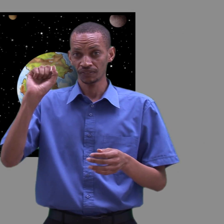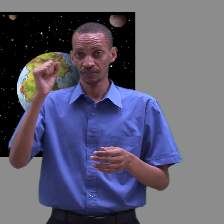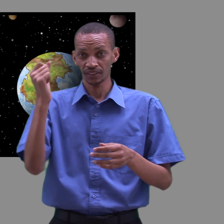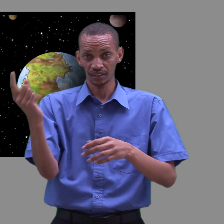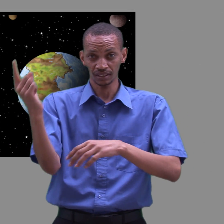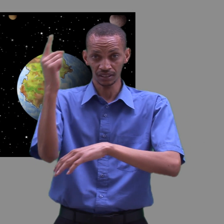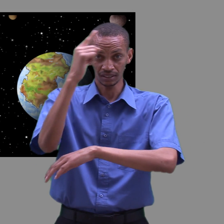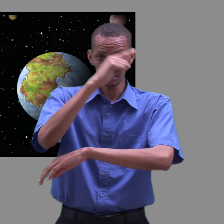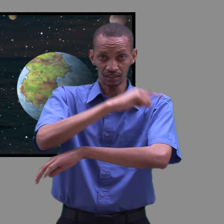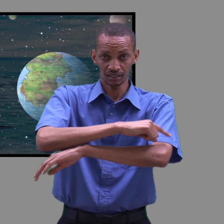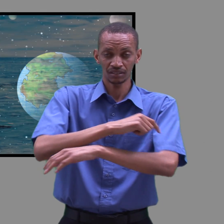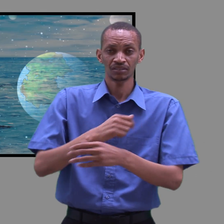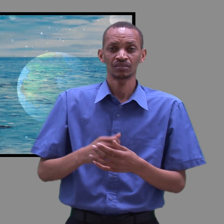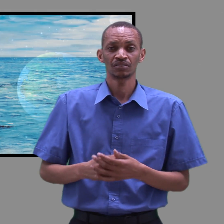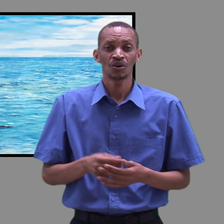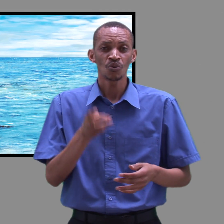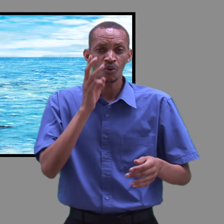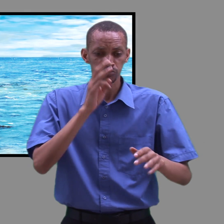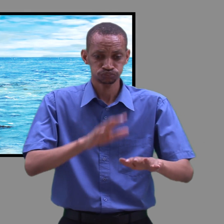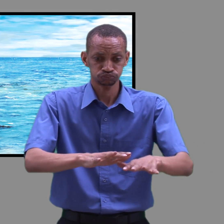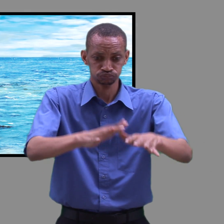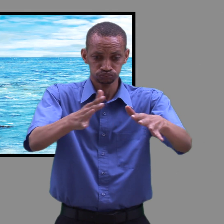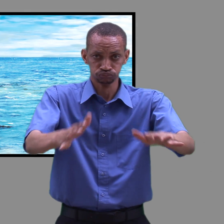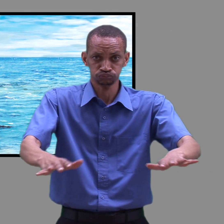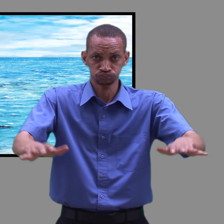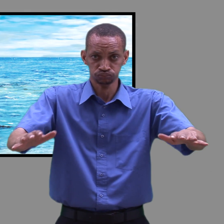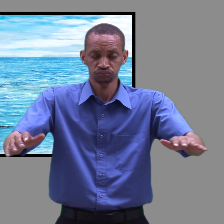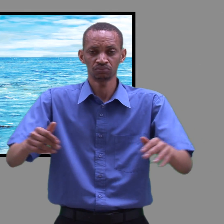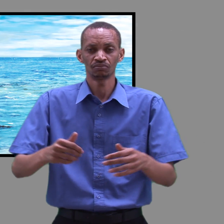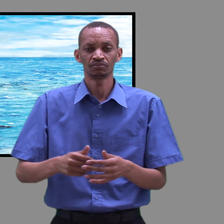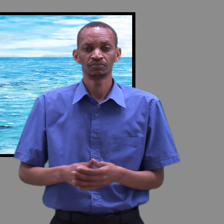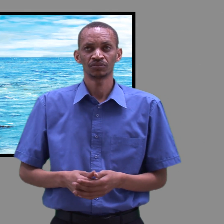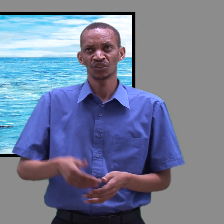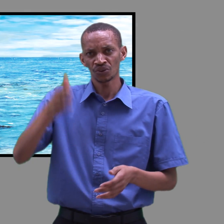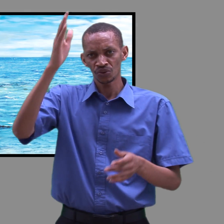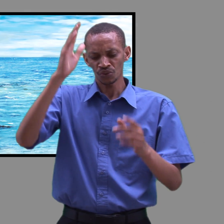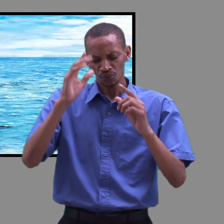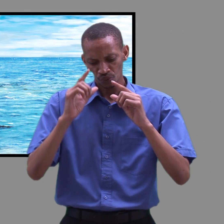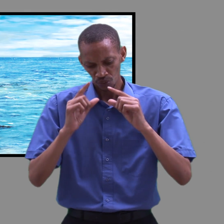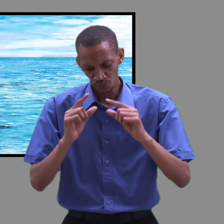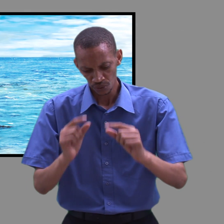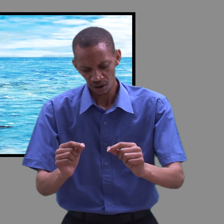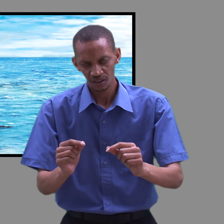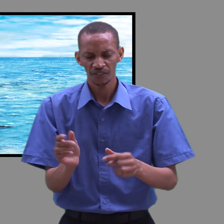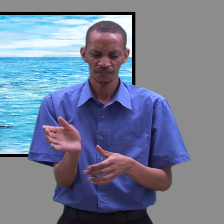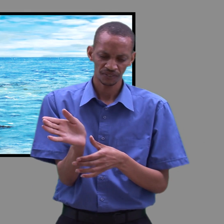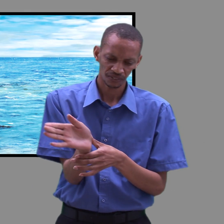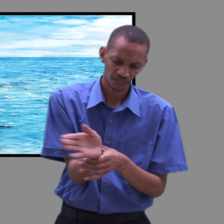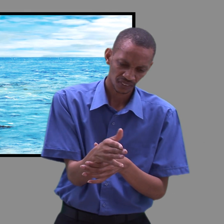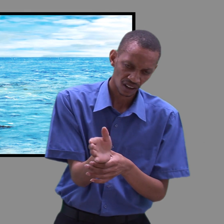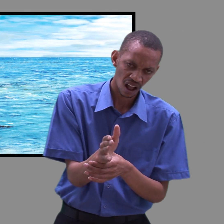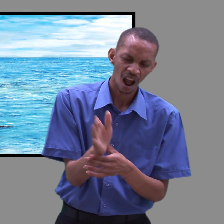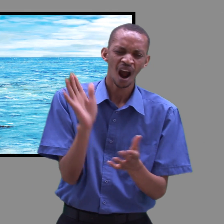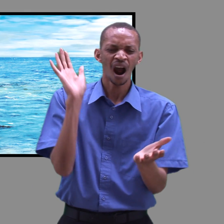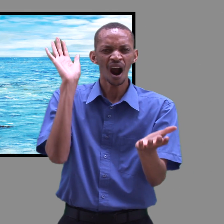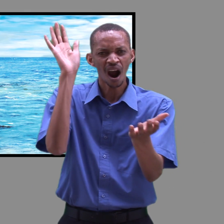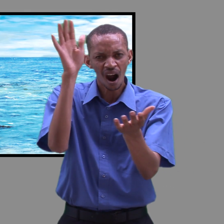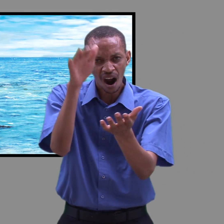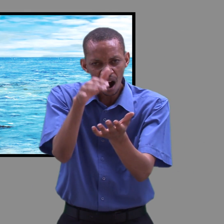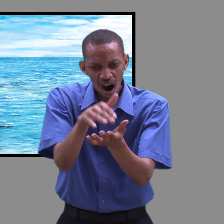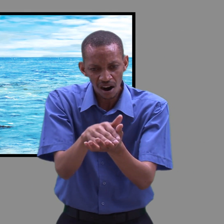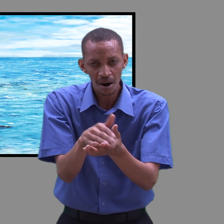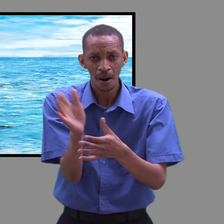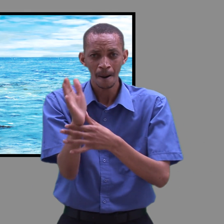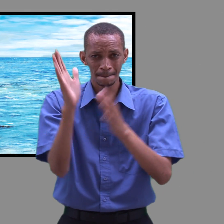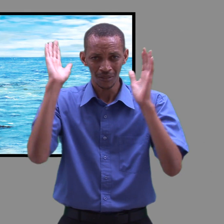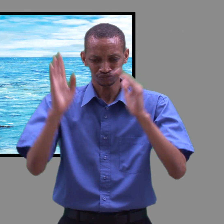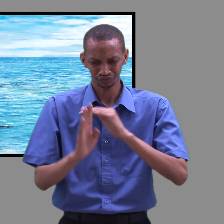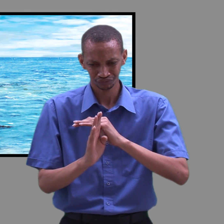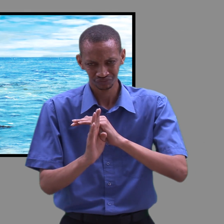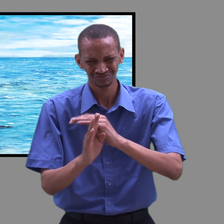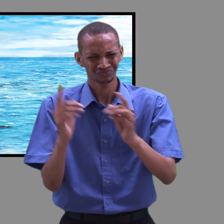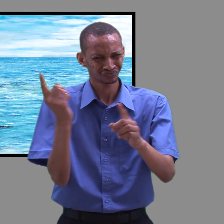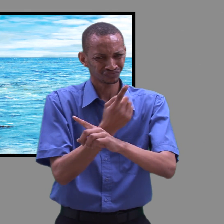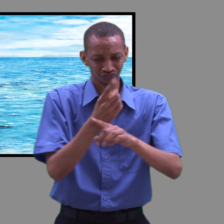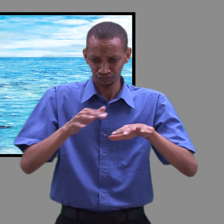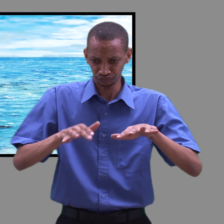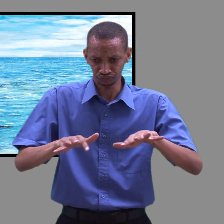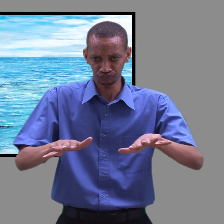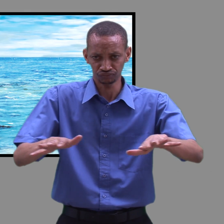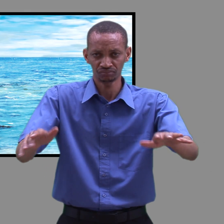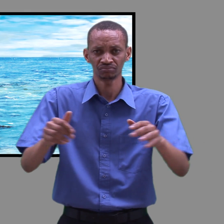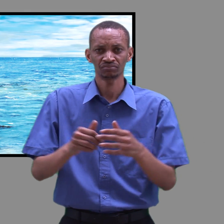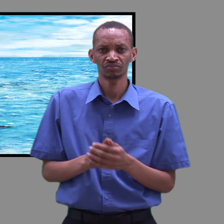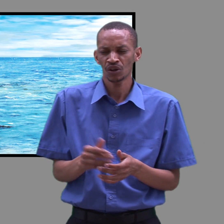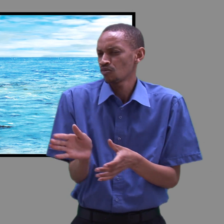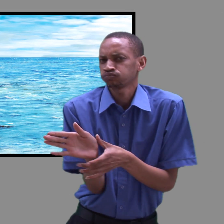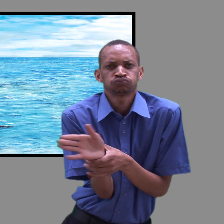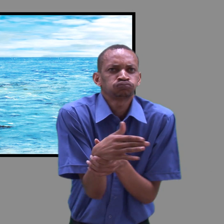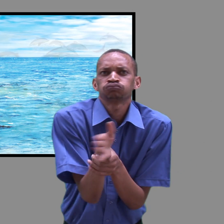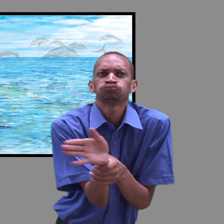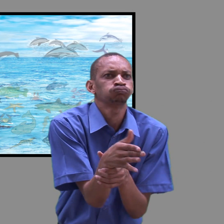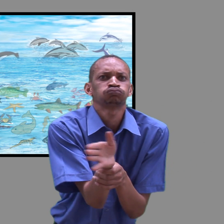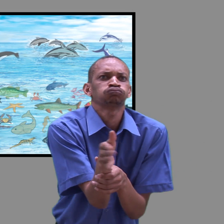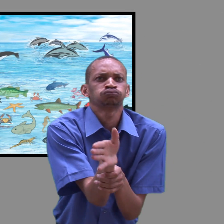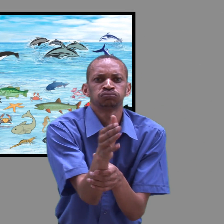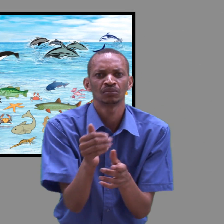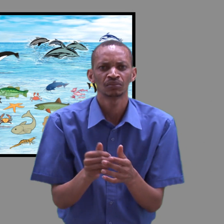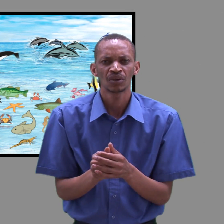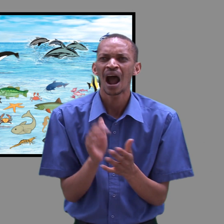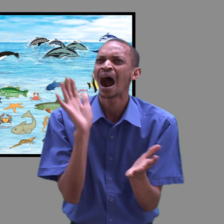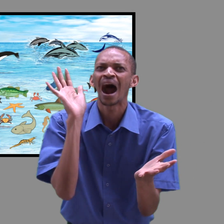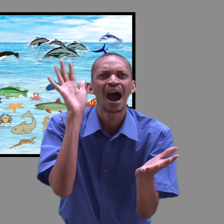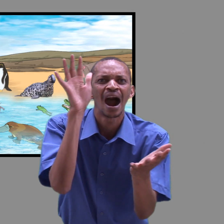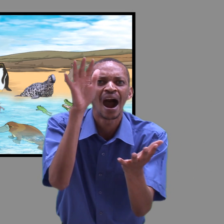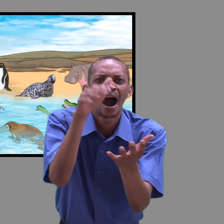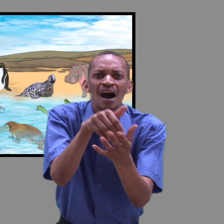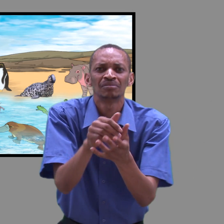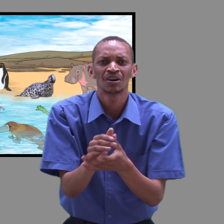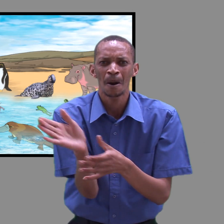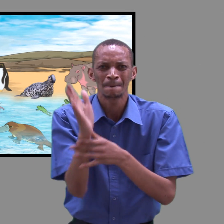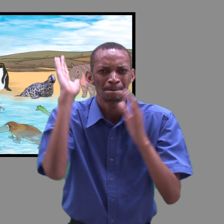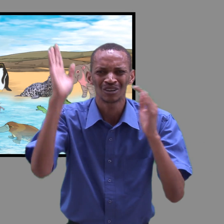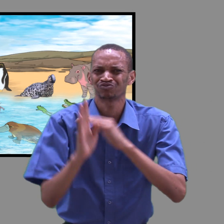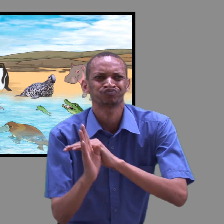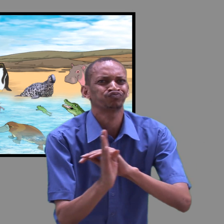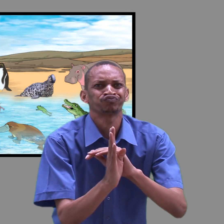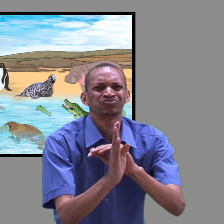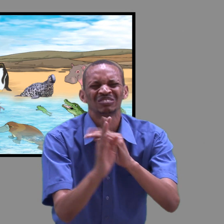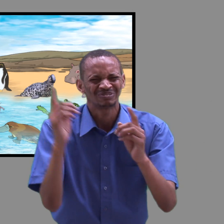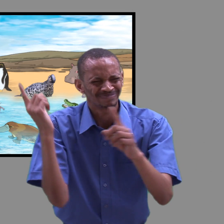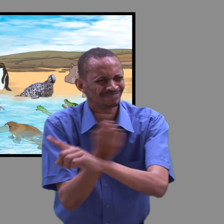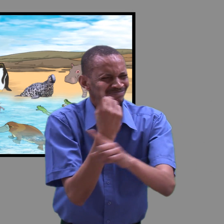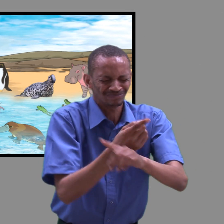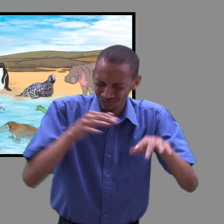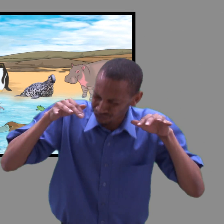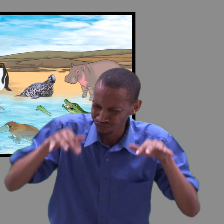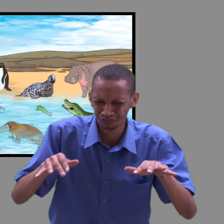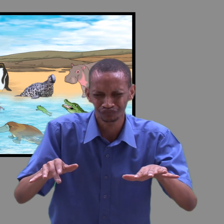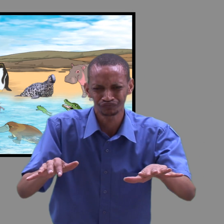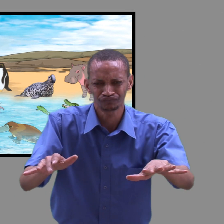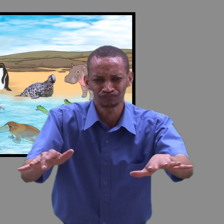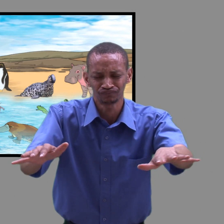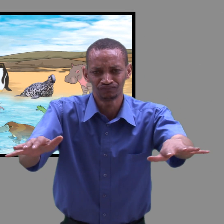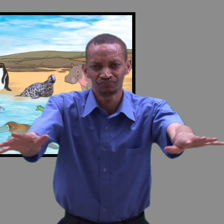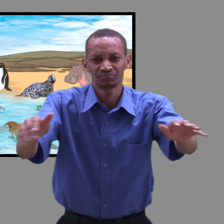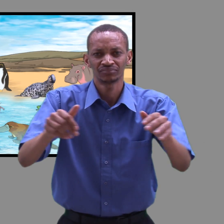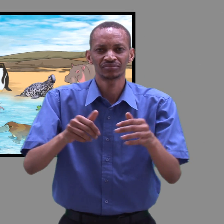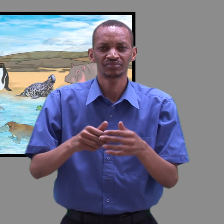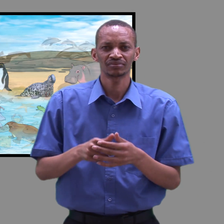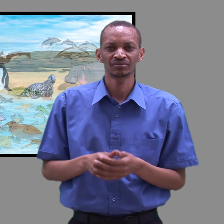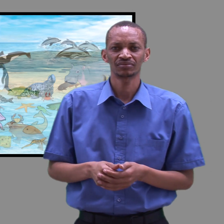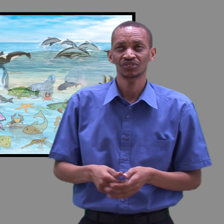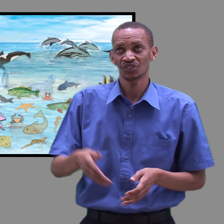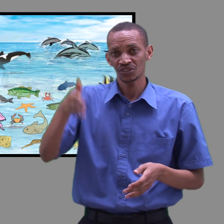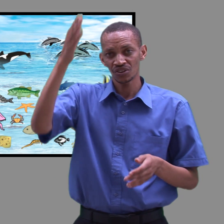And God said, “Let the waters teem with living creatures, and let birds fly above the earth in the open expanse of the sky.”